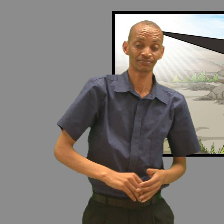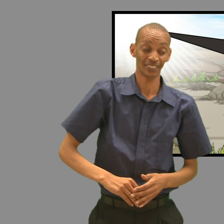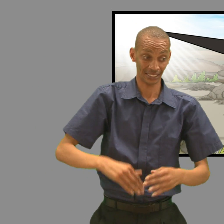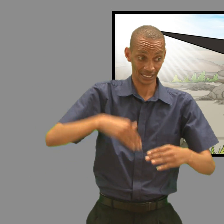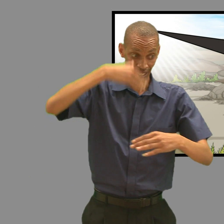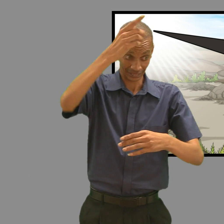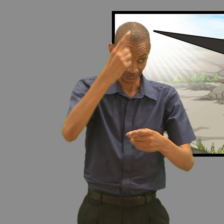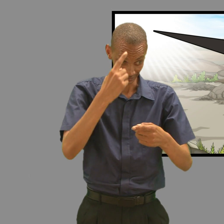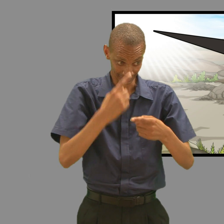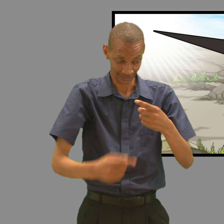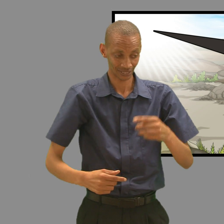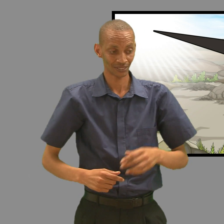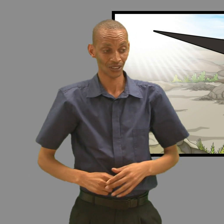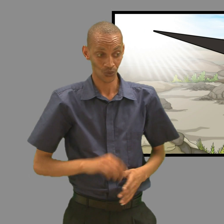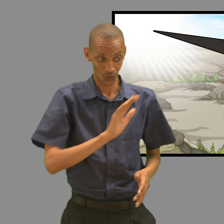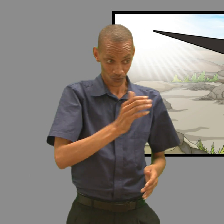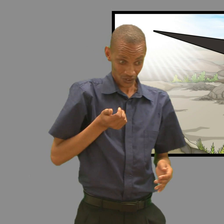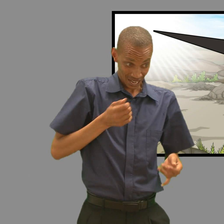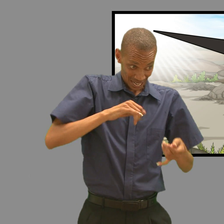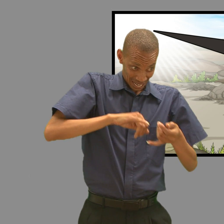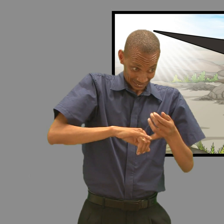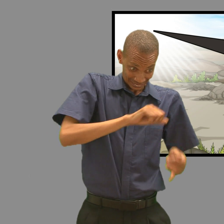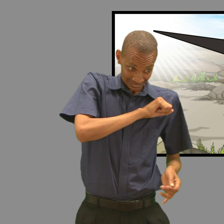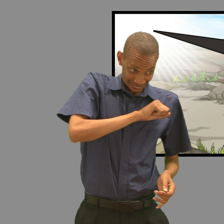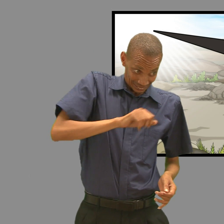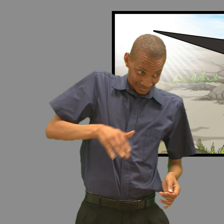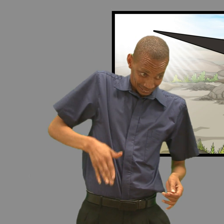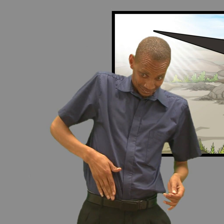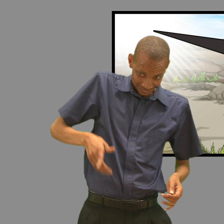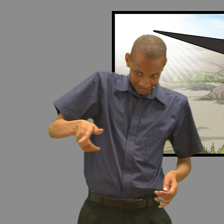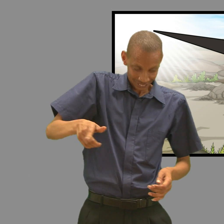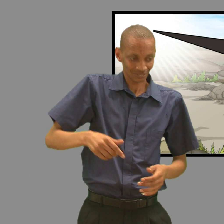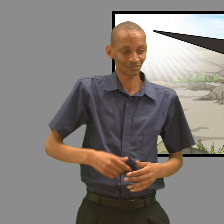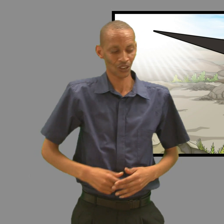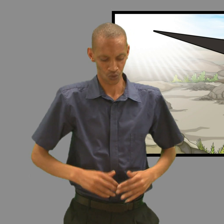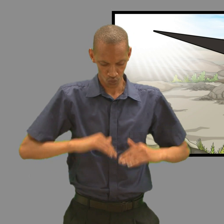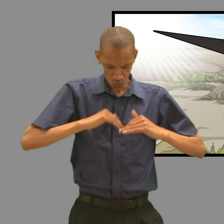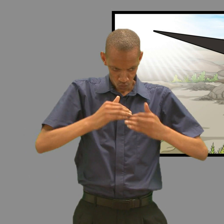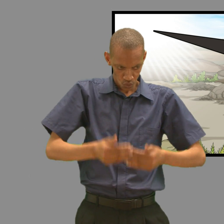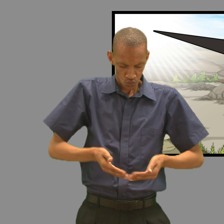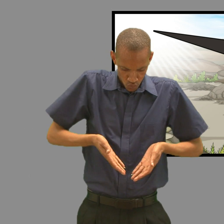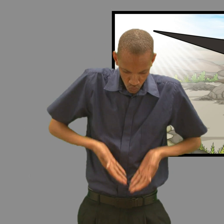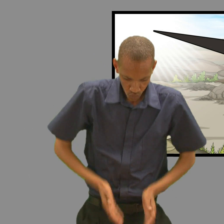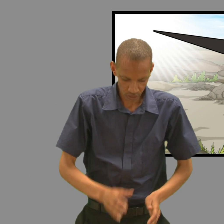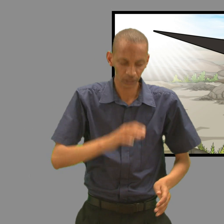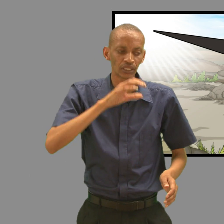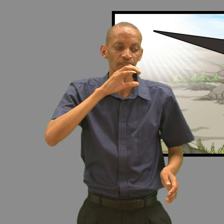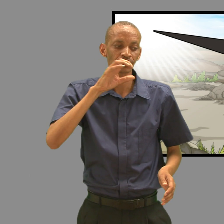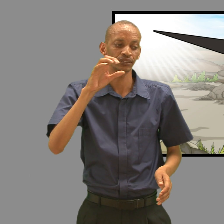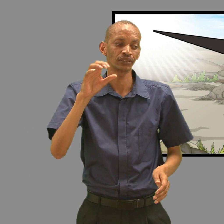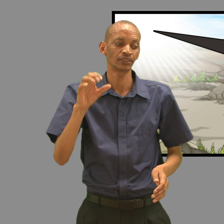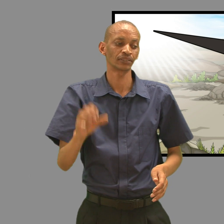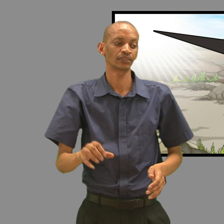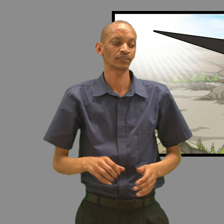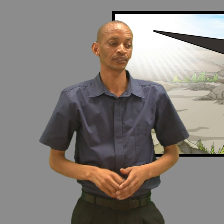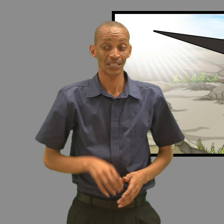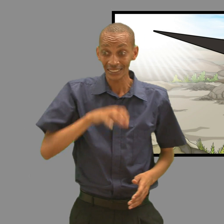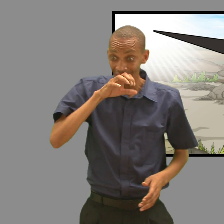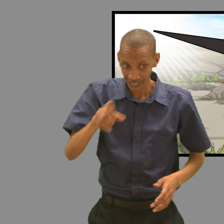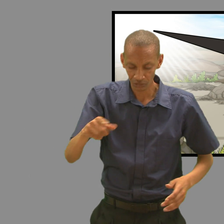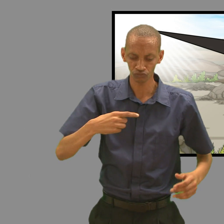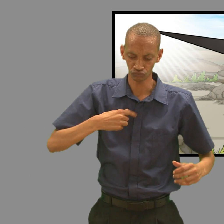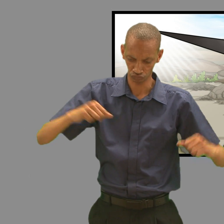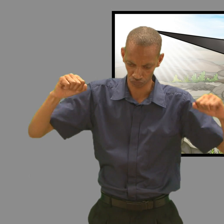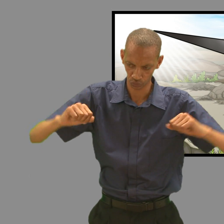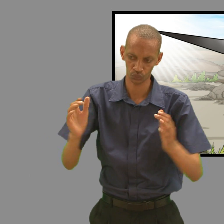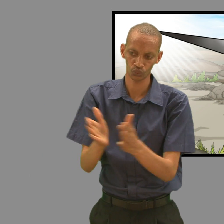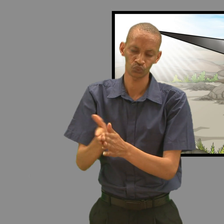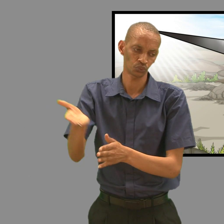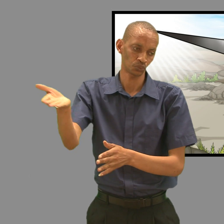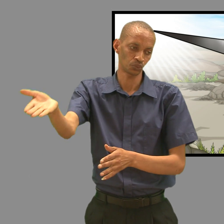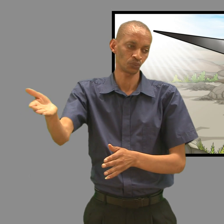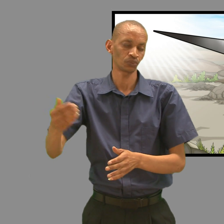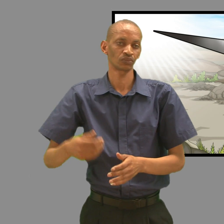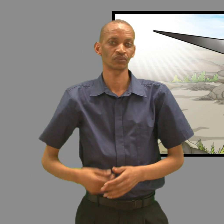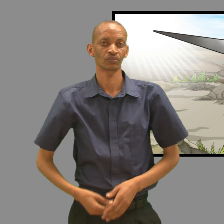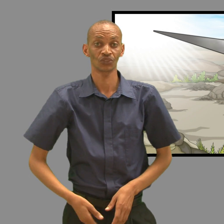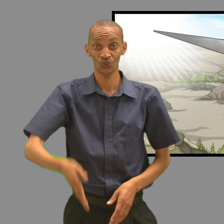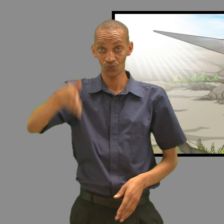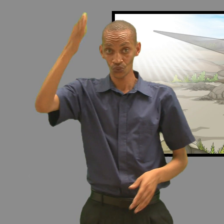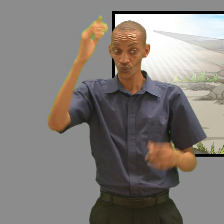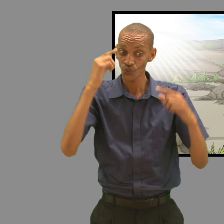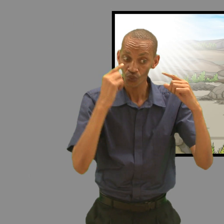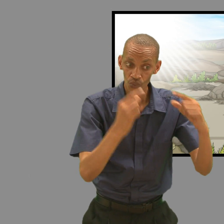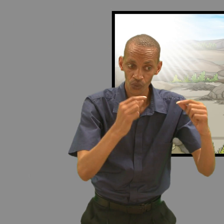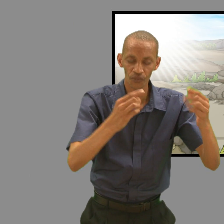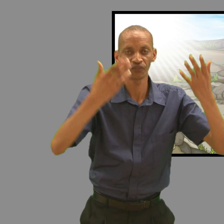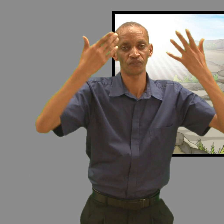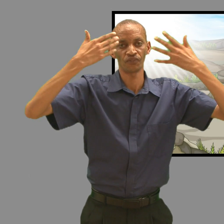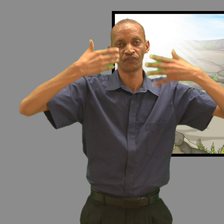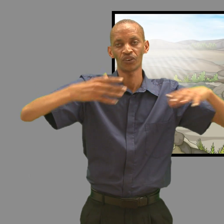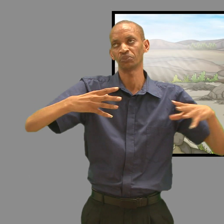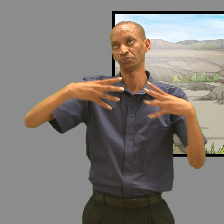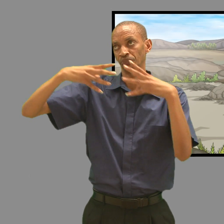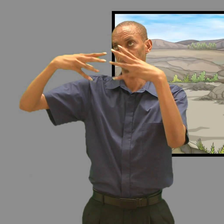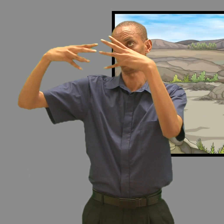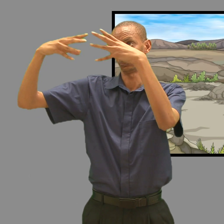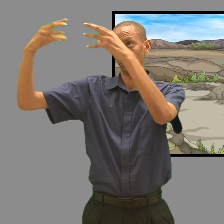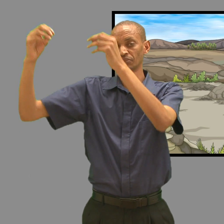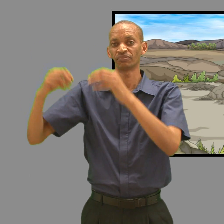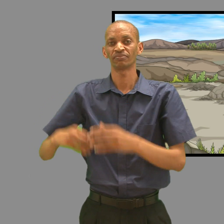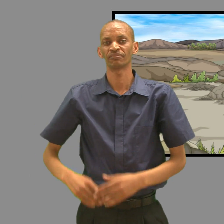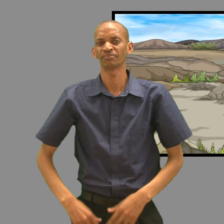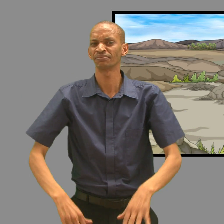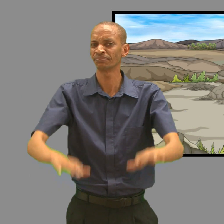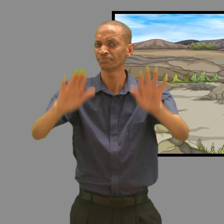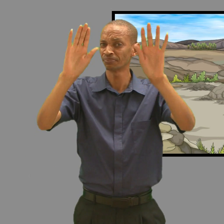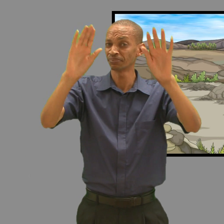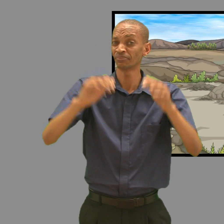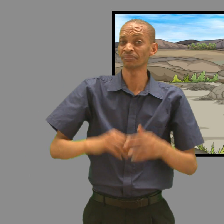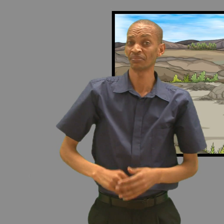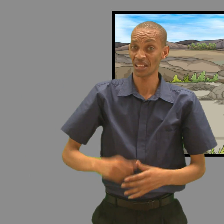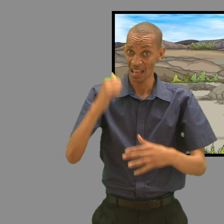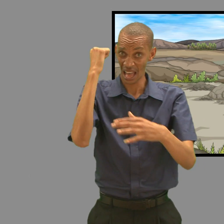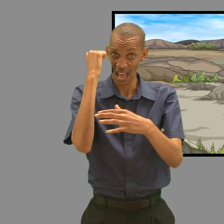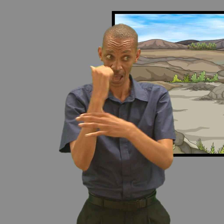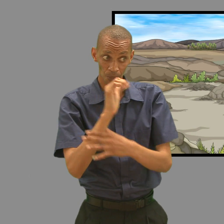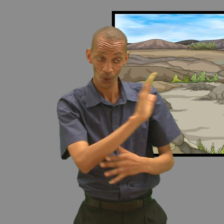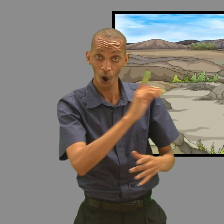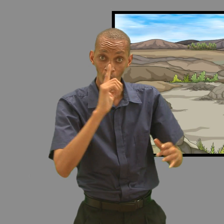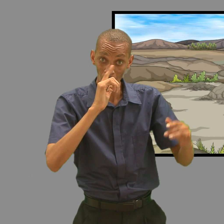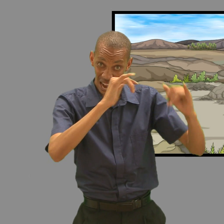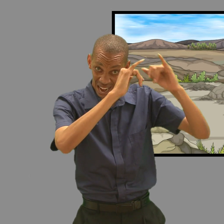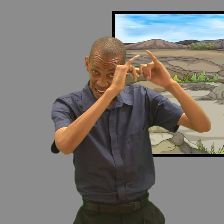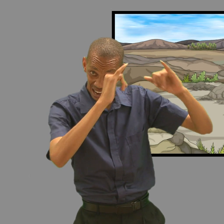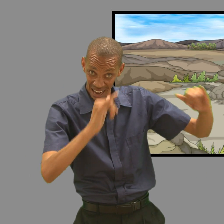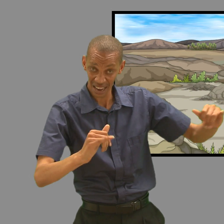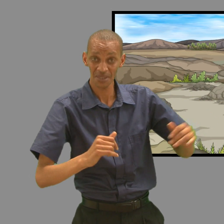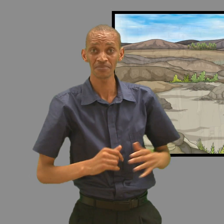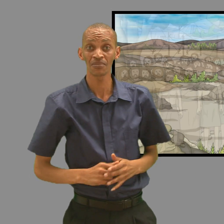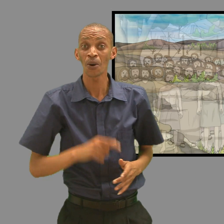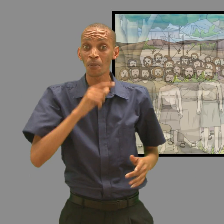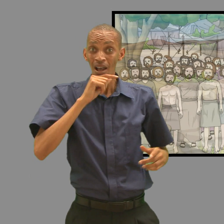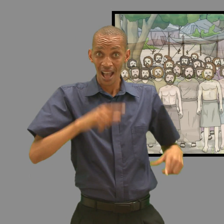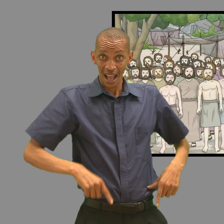But I will establish My covenant with Isaac, whom Sarah will bear to you at this time next year.” When He had finished speaking with Abraham, God went up from him.